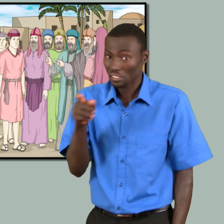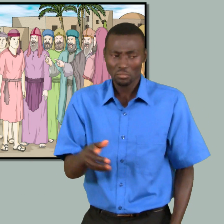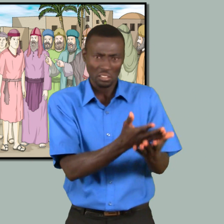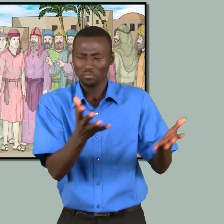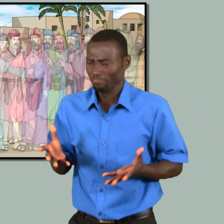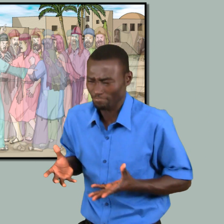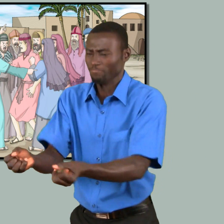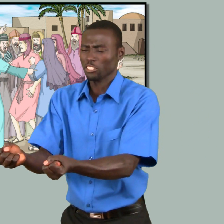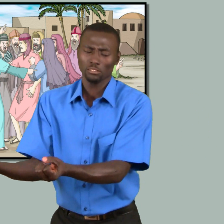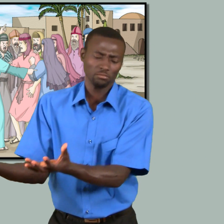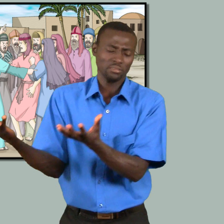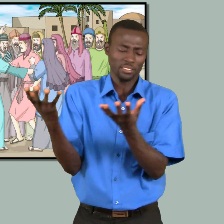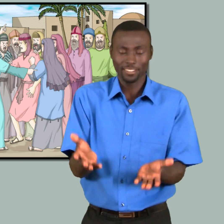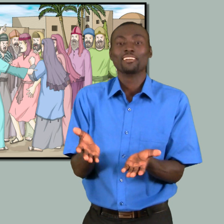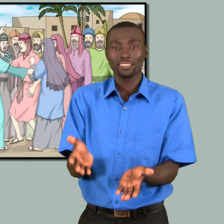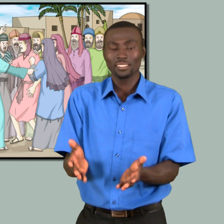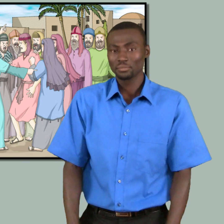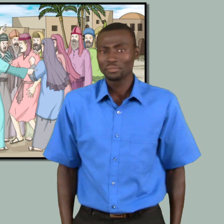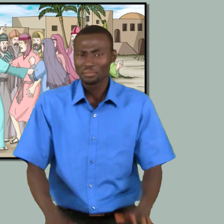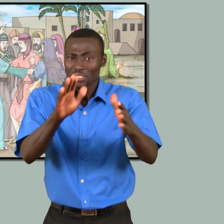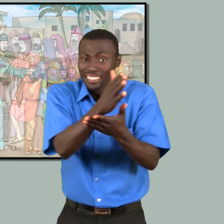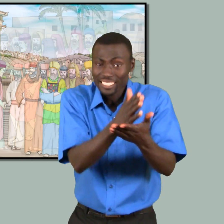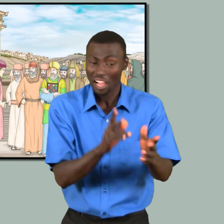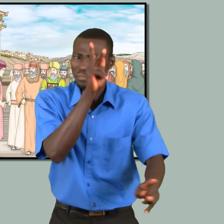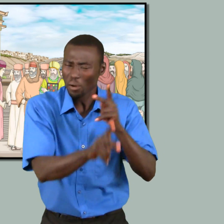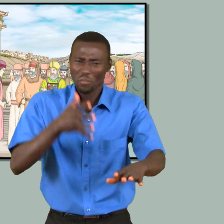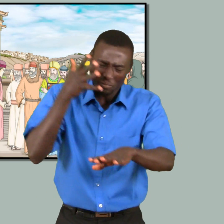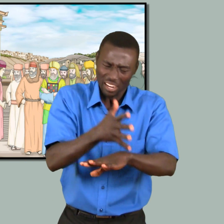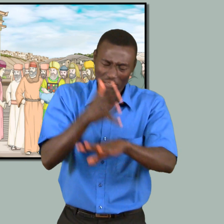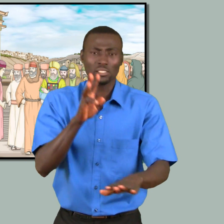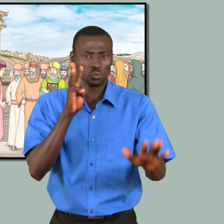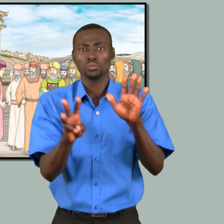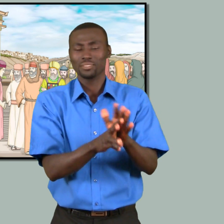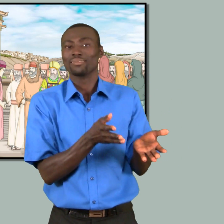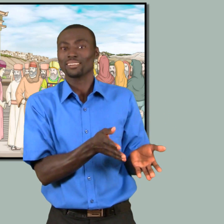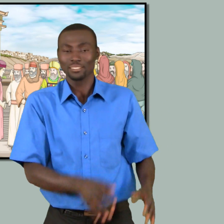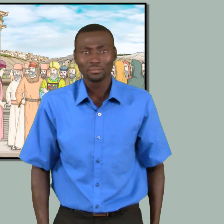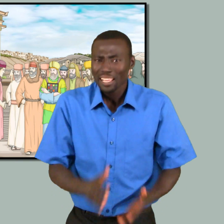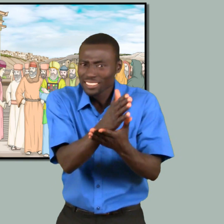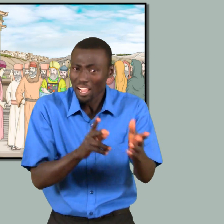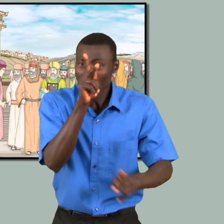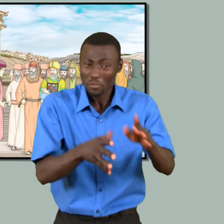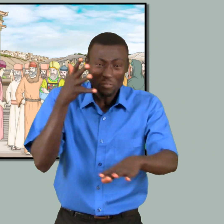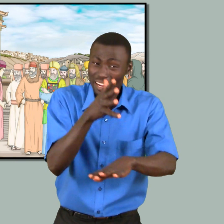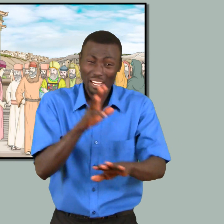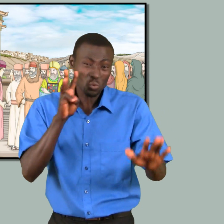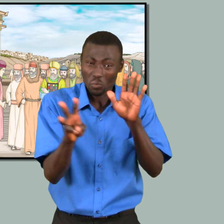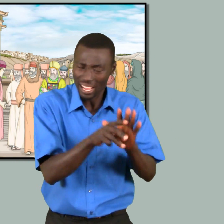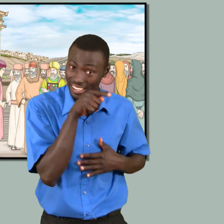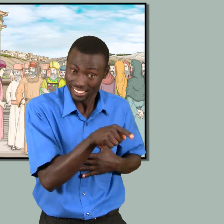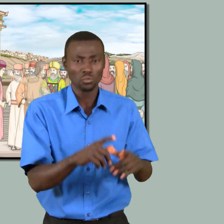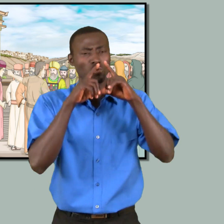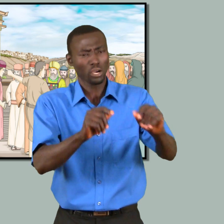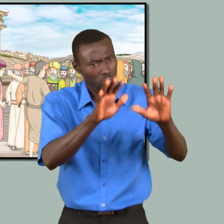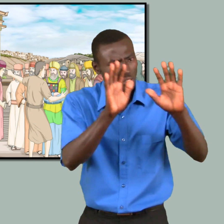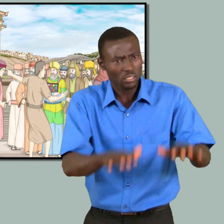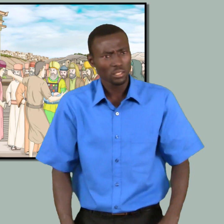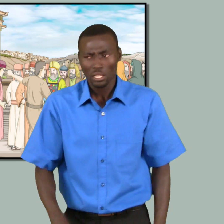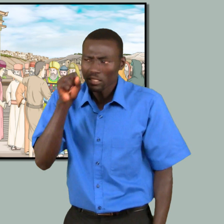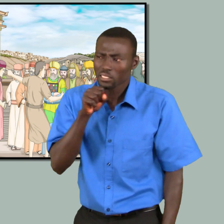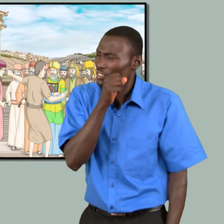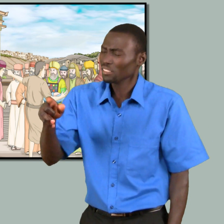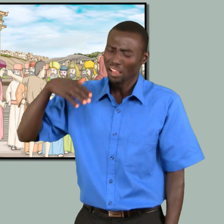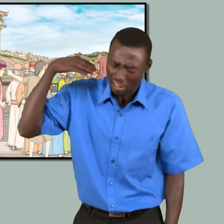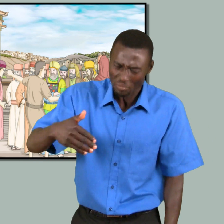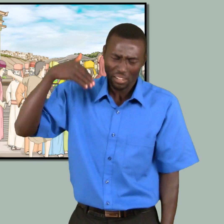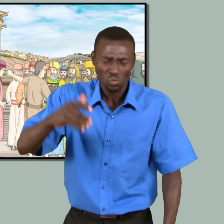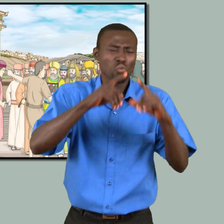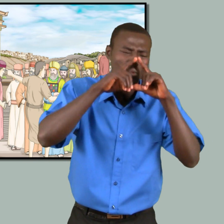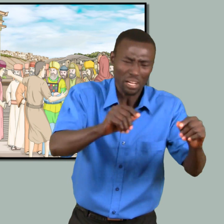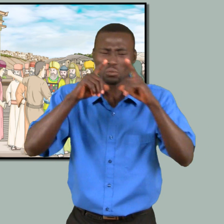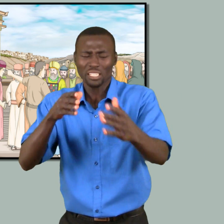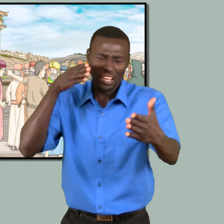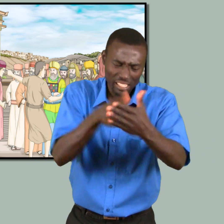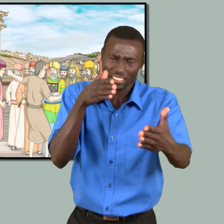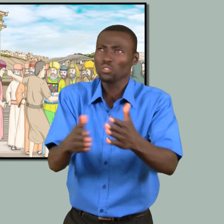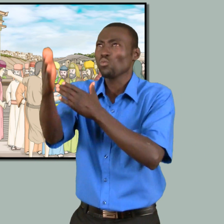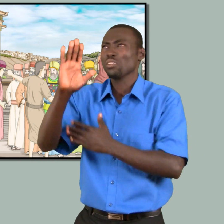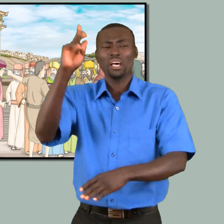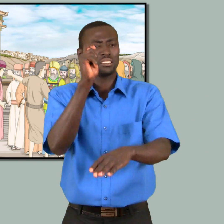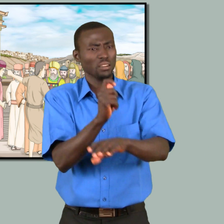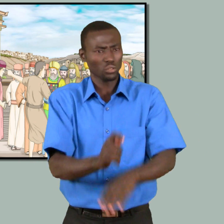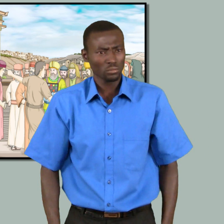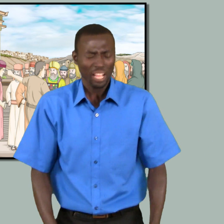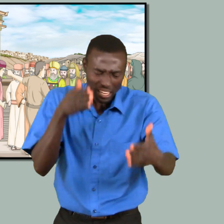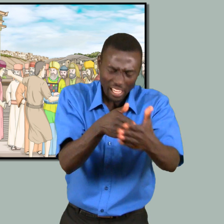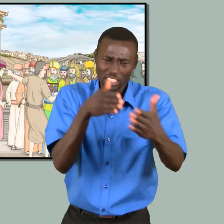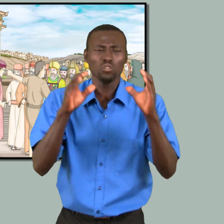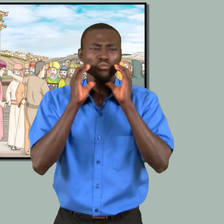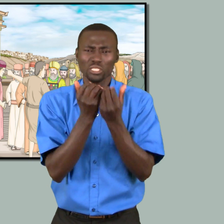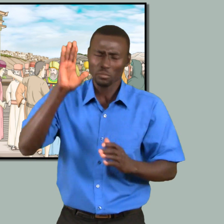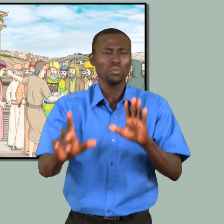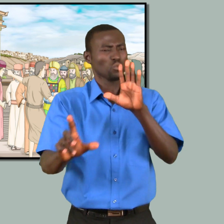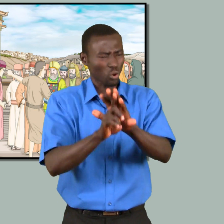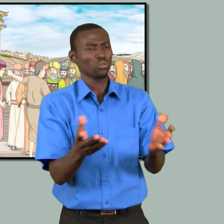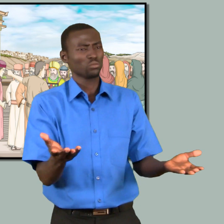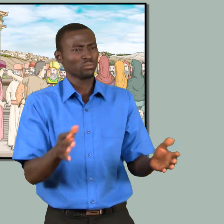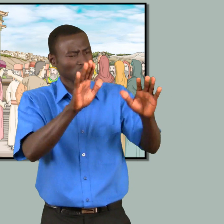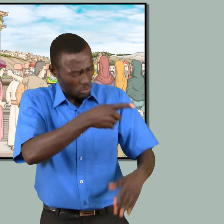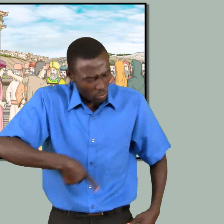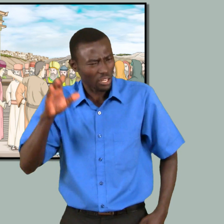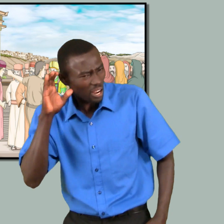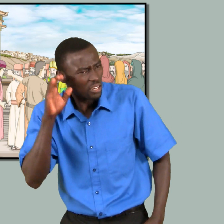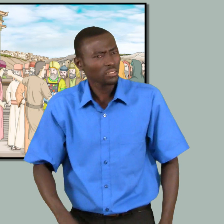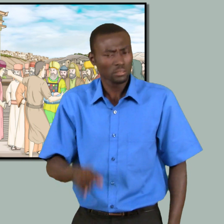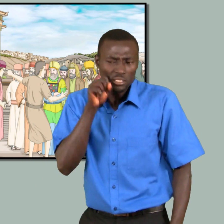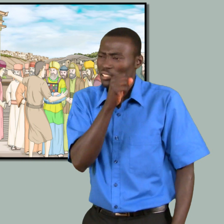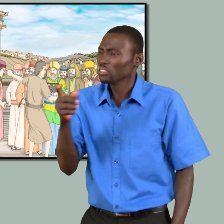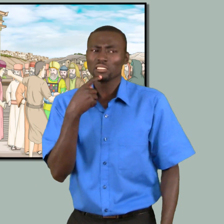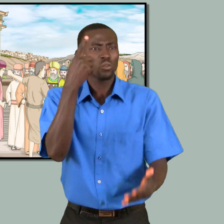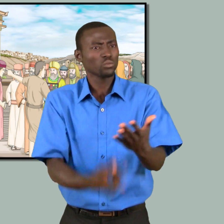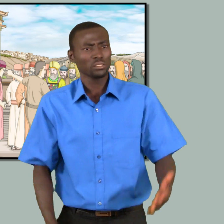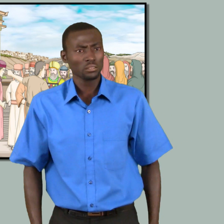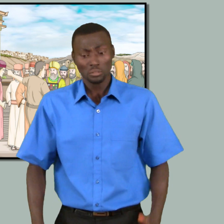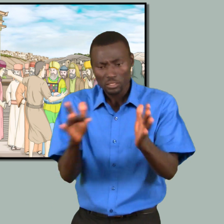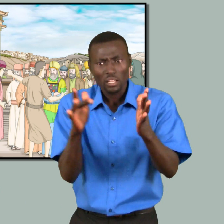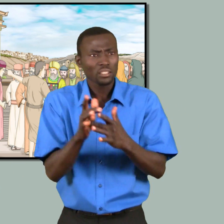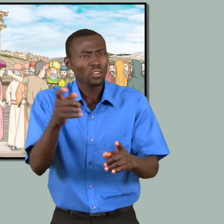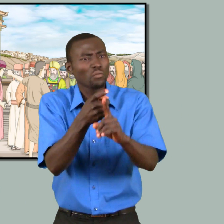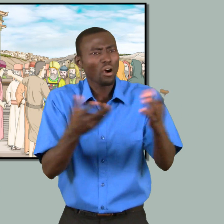They seized him and brought him before the Sanhedrin, where they presented false witnesses who said, “This man never stops speaking against this holy place and against the law.